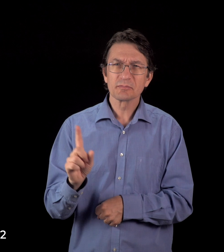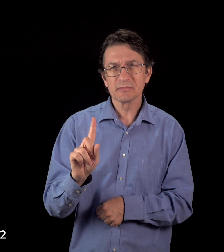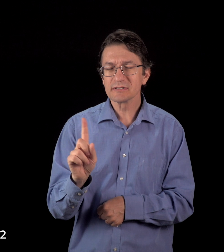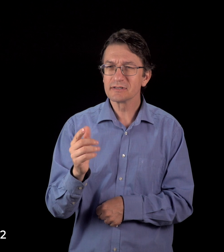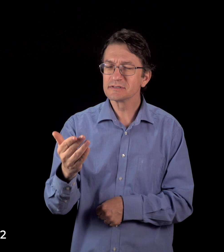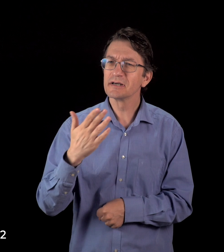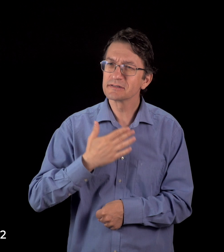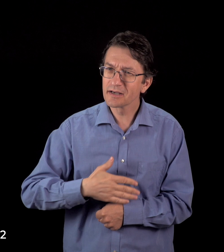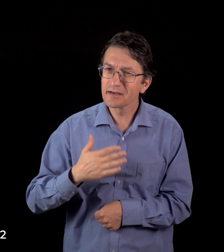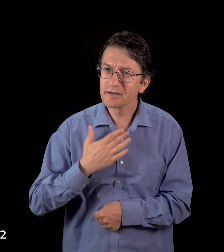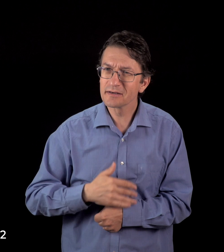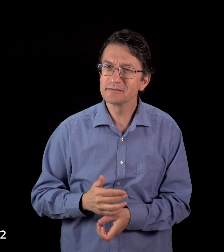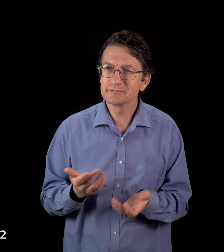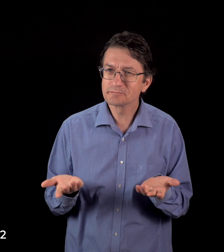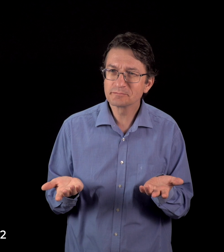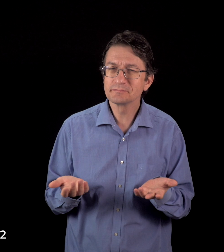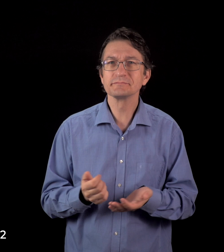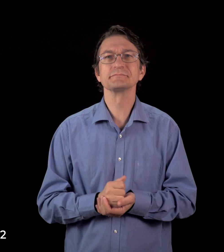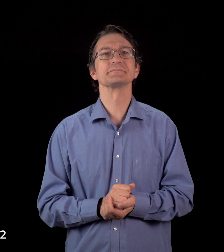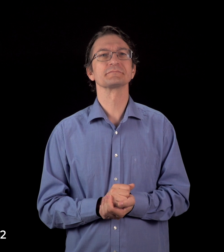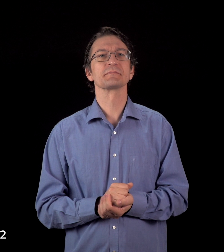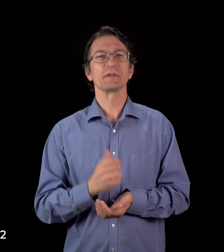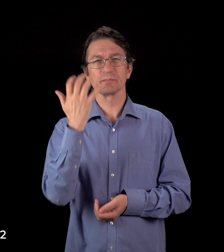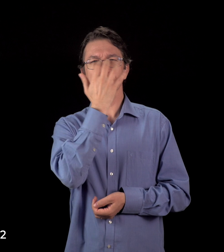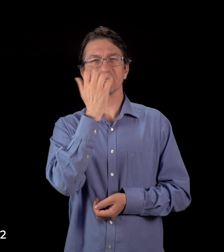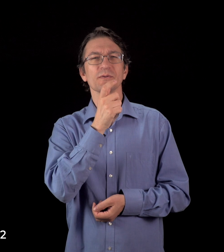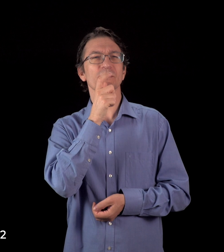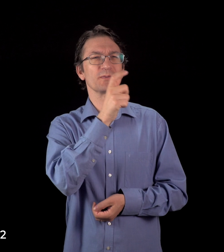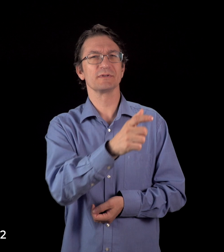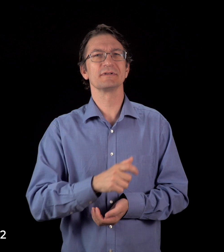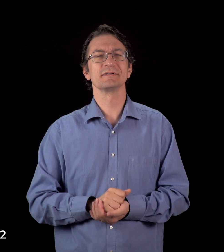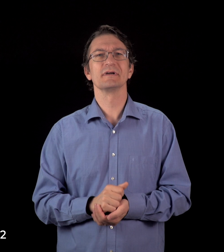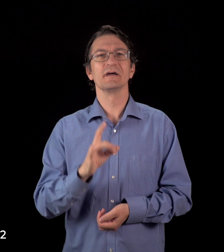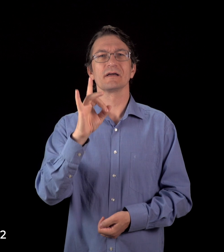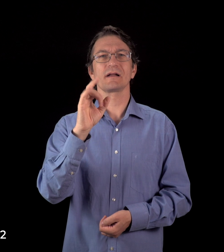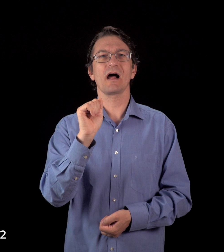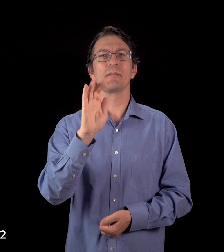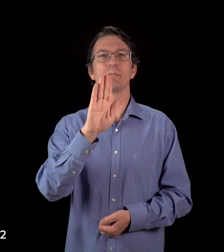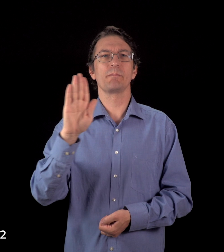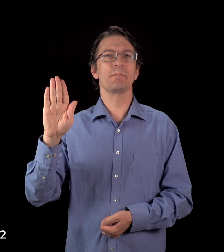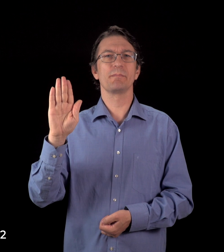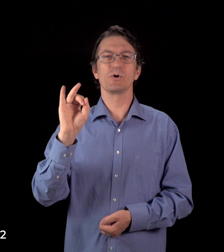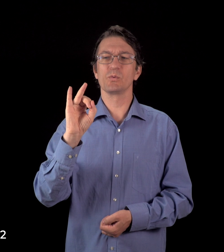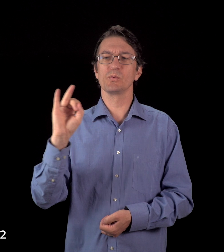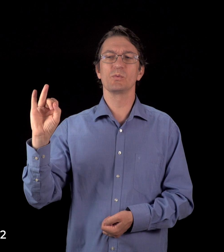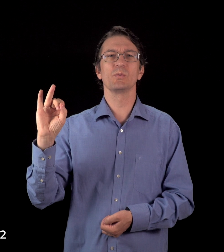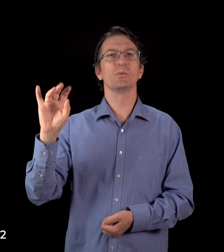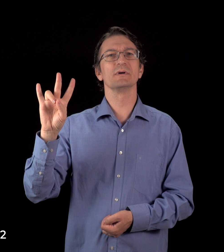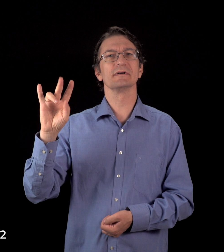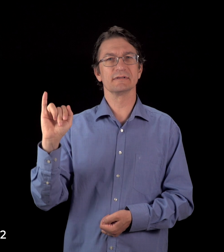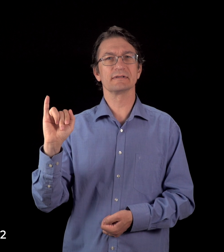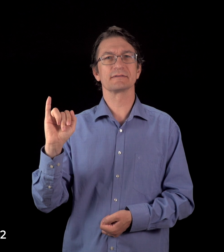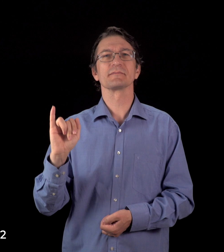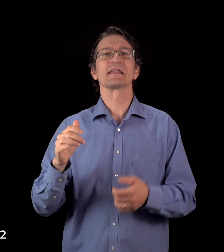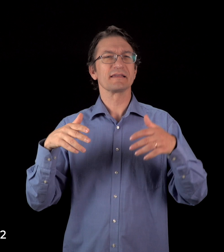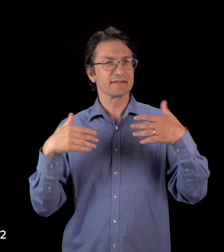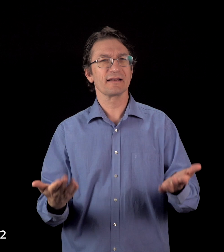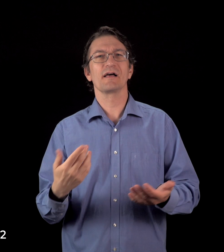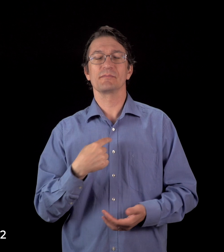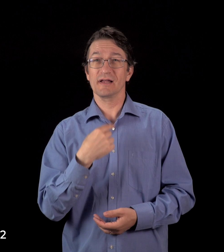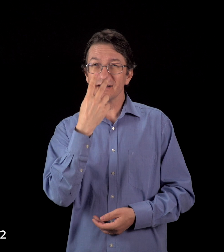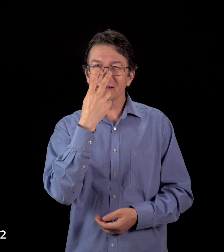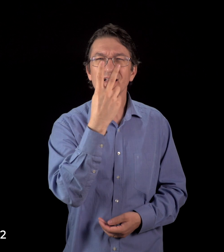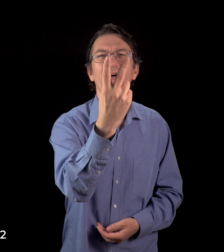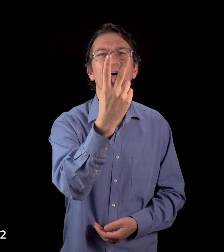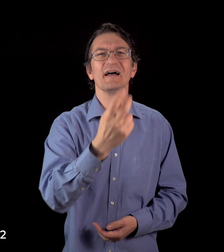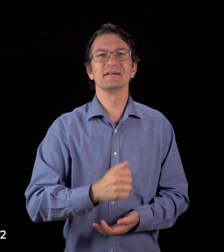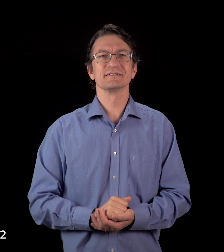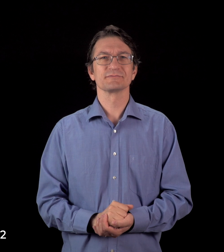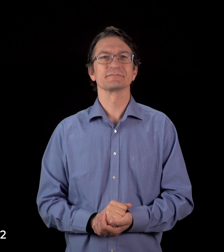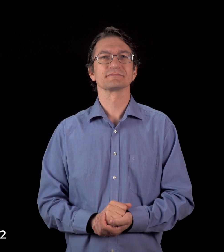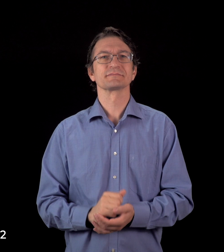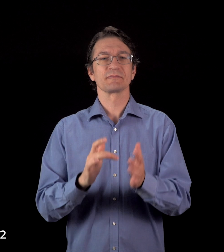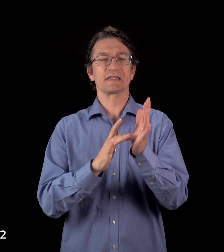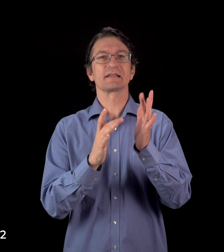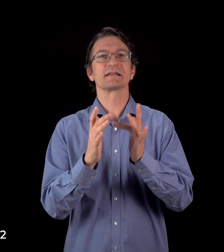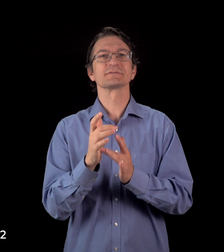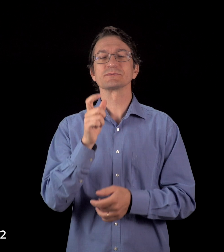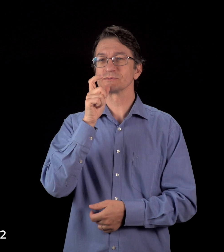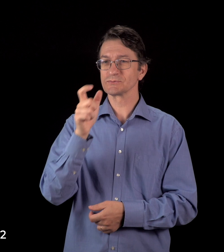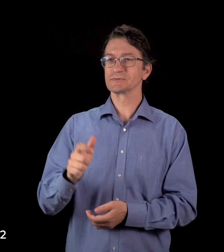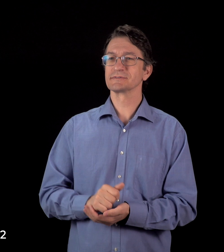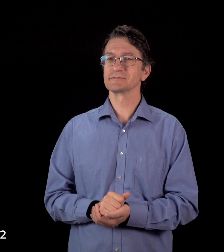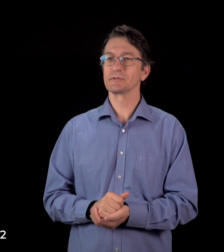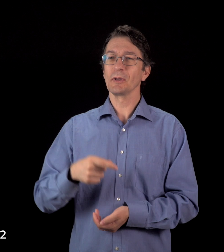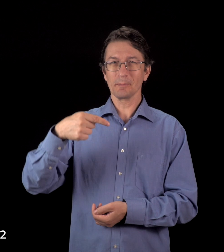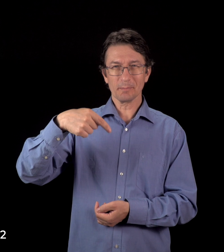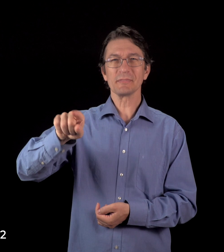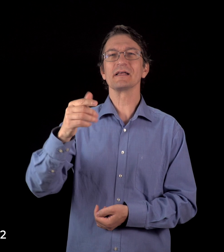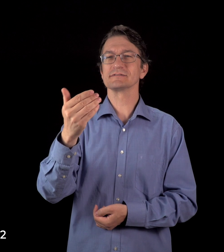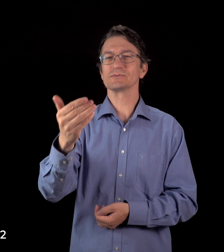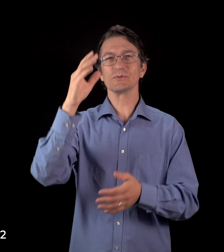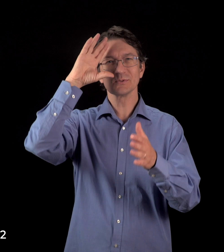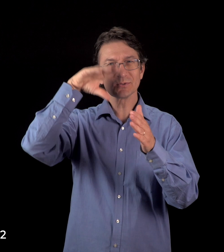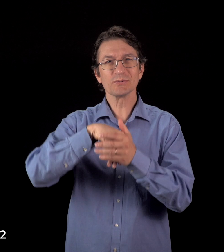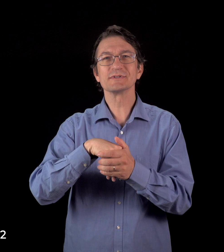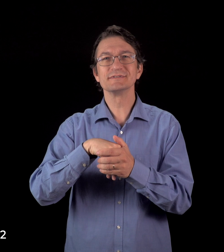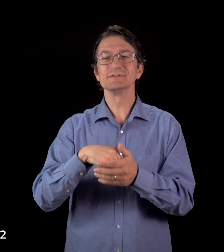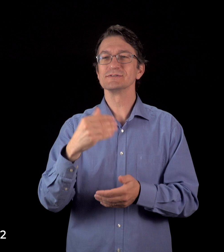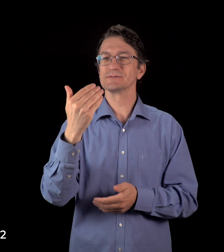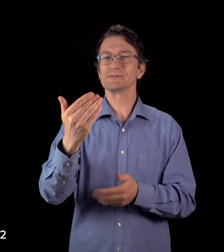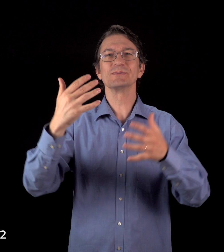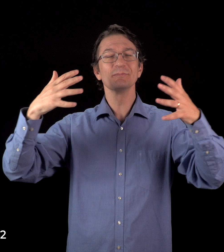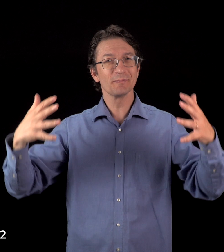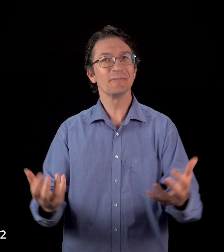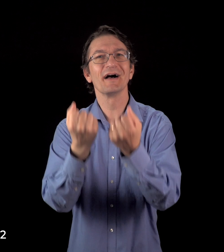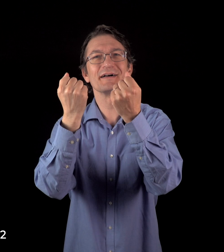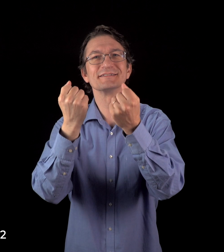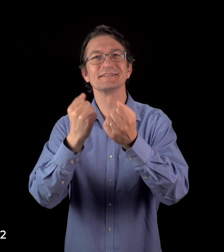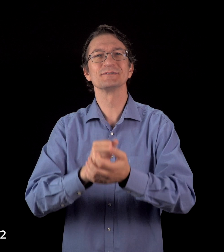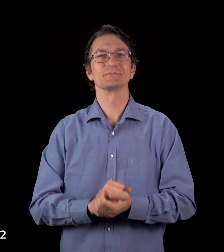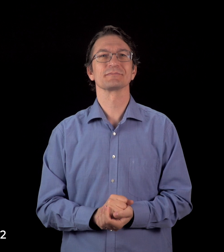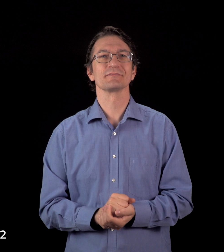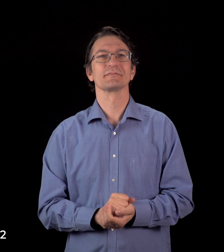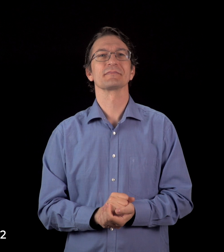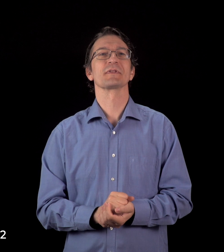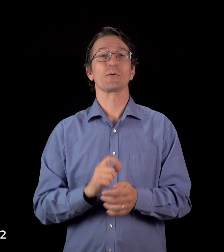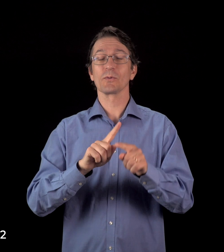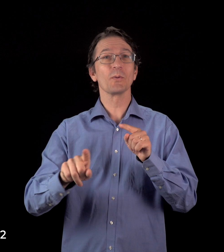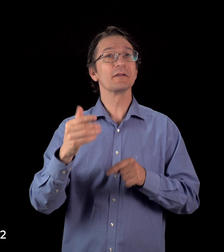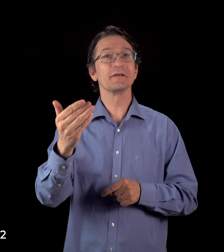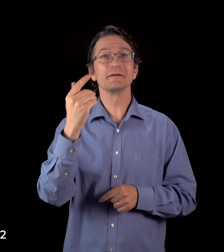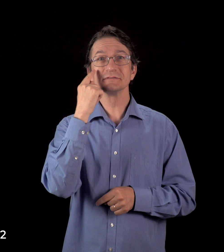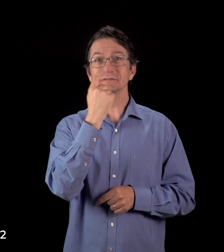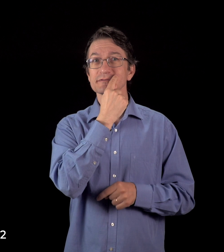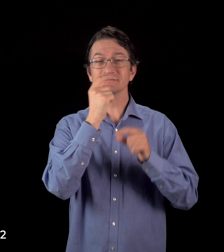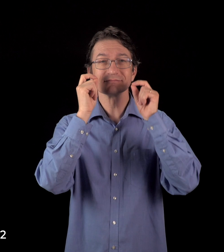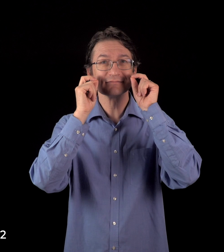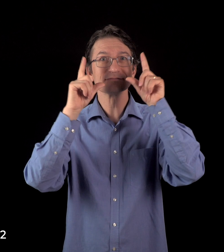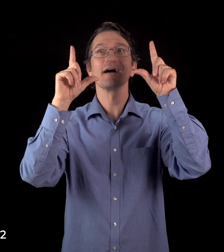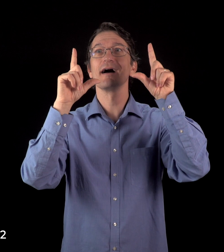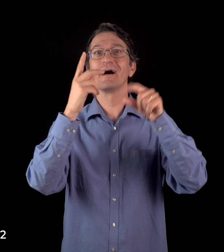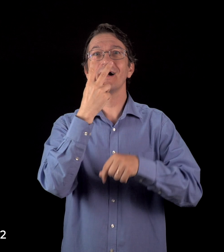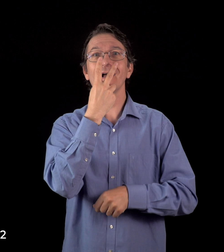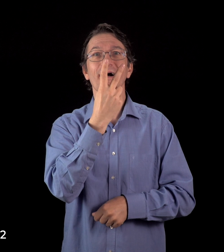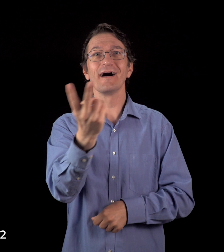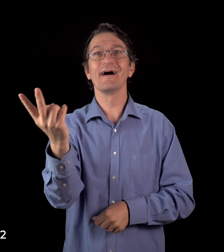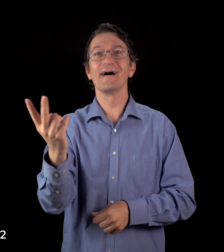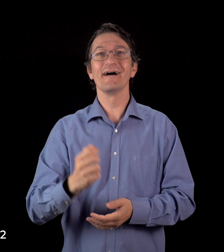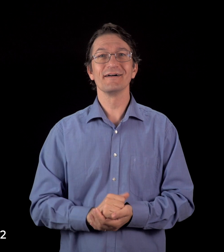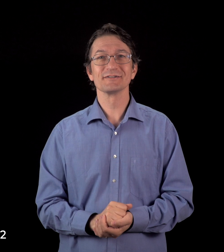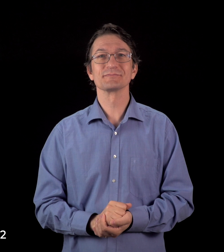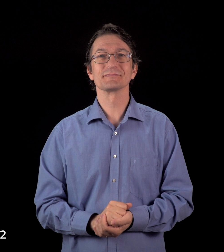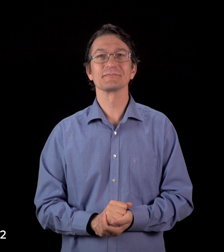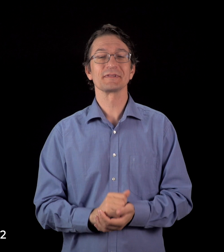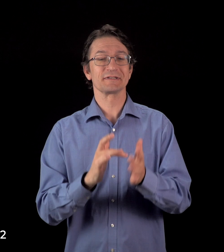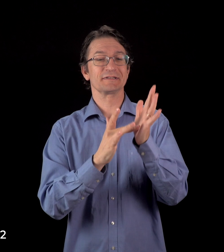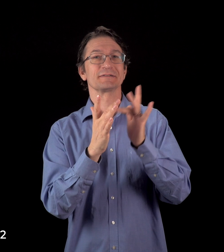“Rabboni,” said the blind man, “let me see again.” “Go,” said Jesus, “your faith has healed you.”